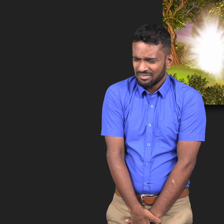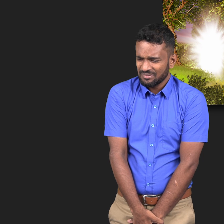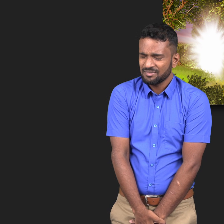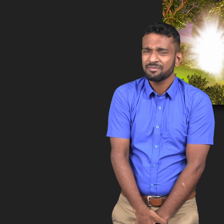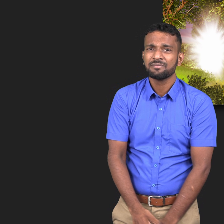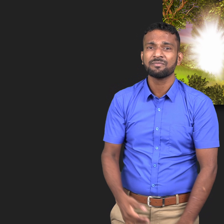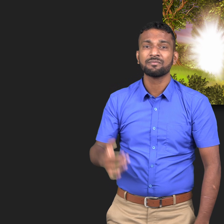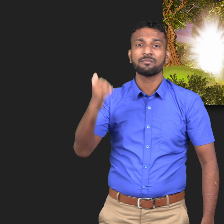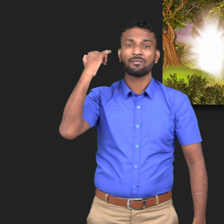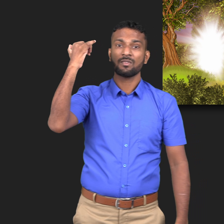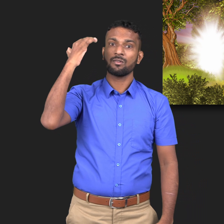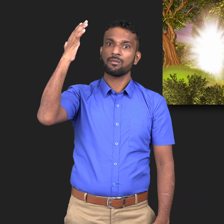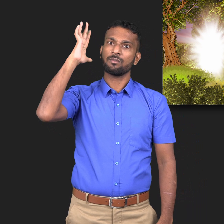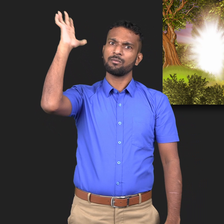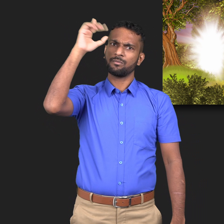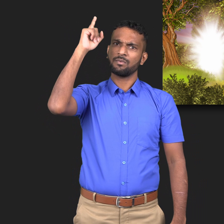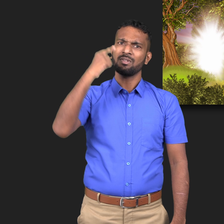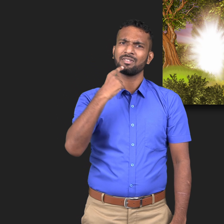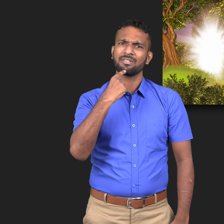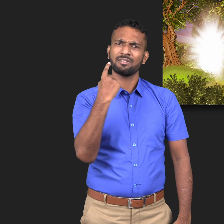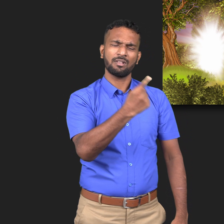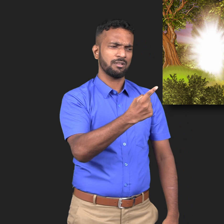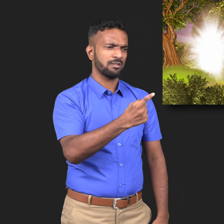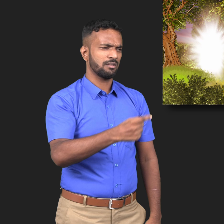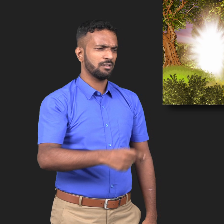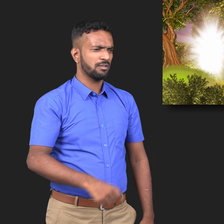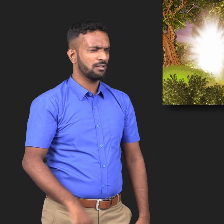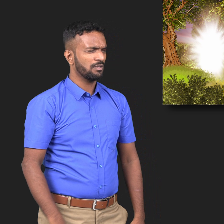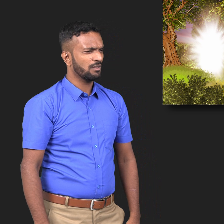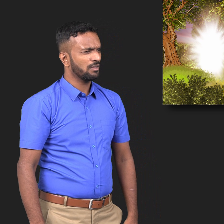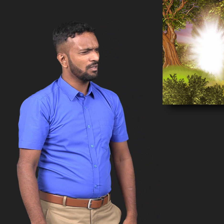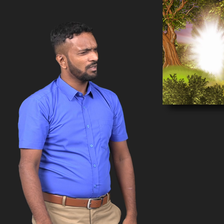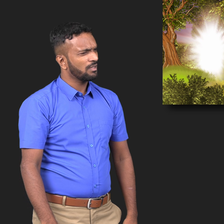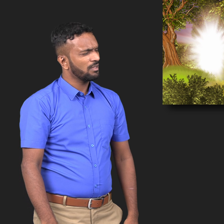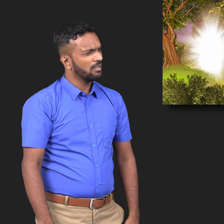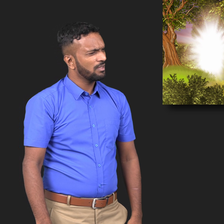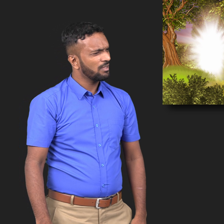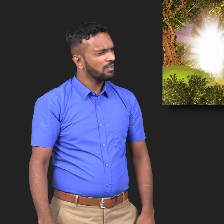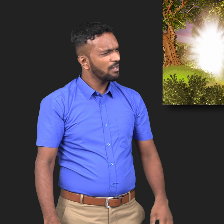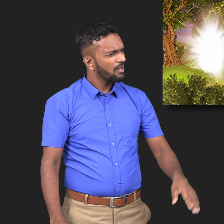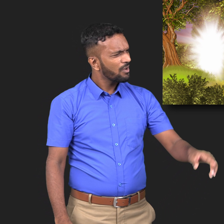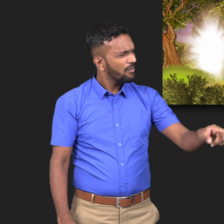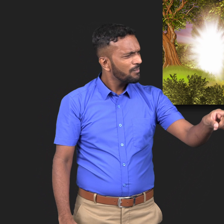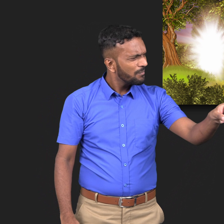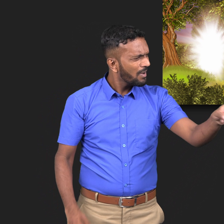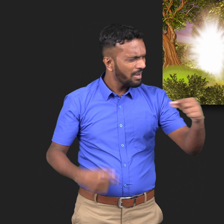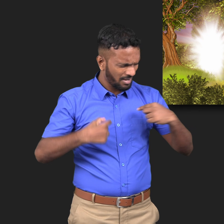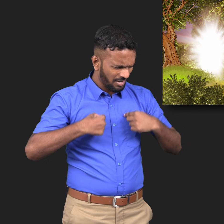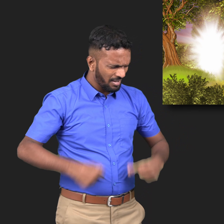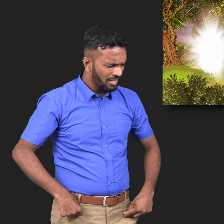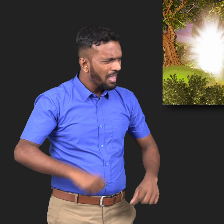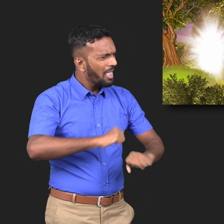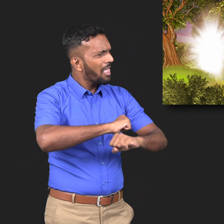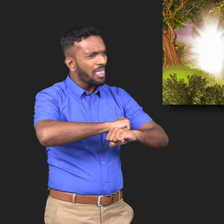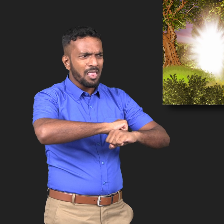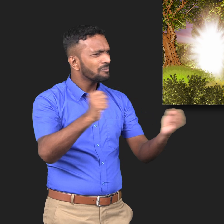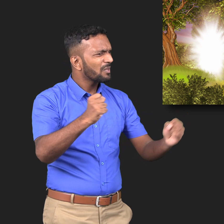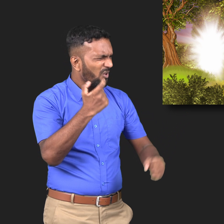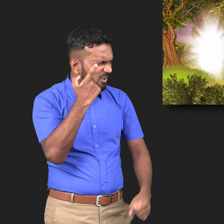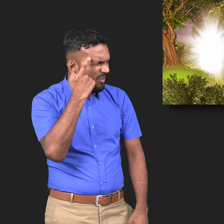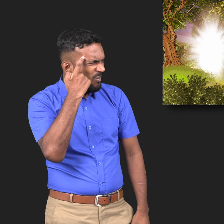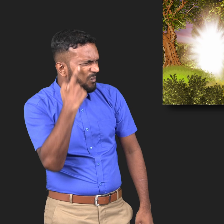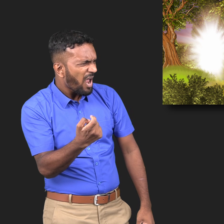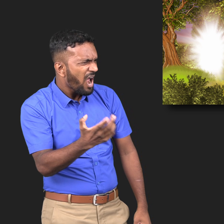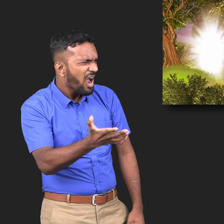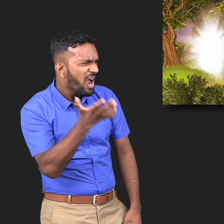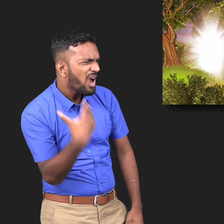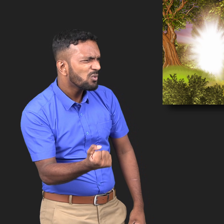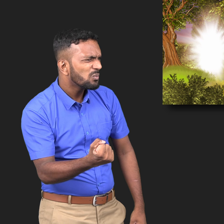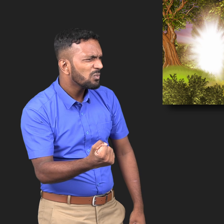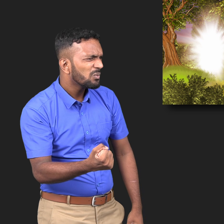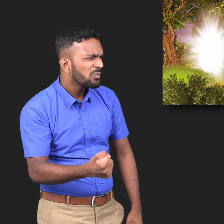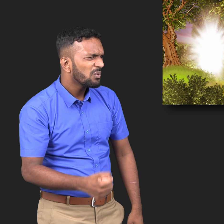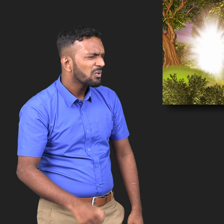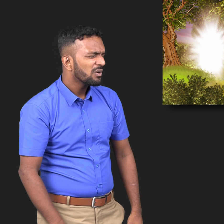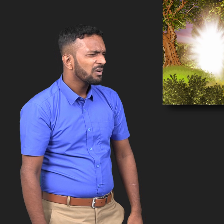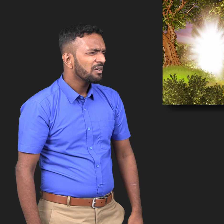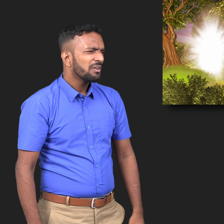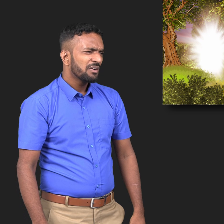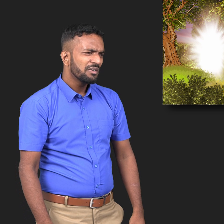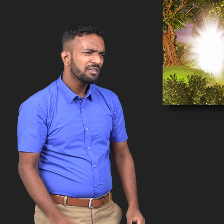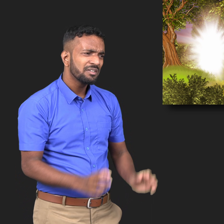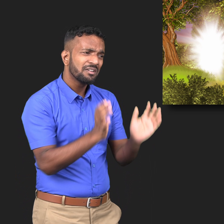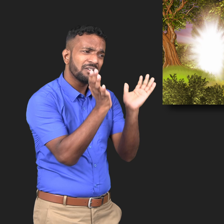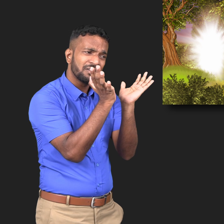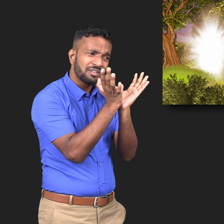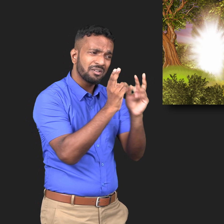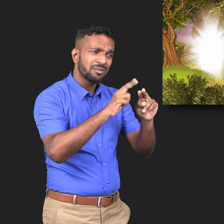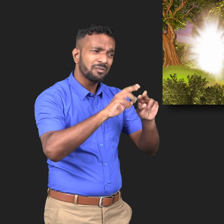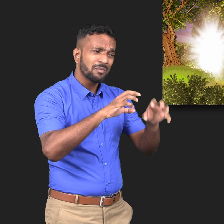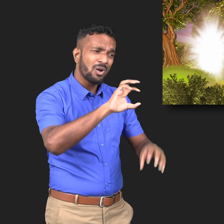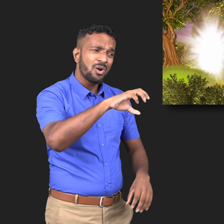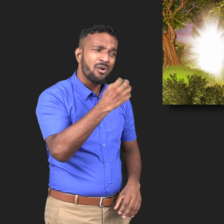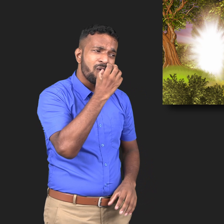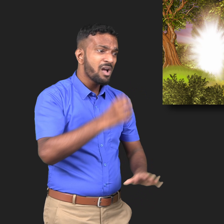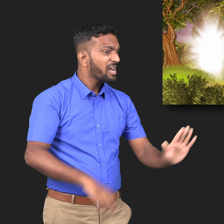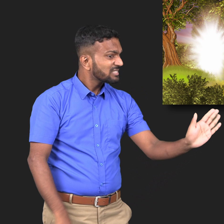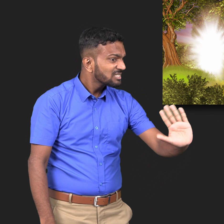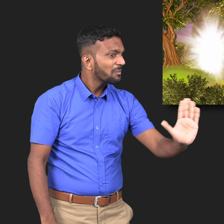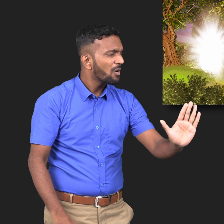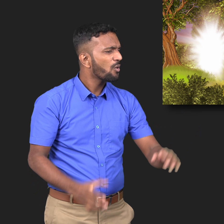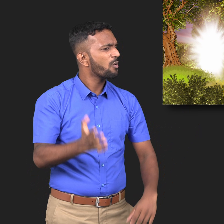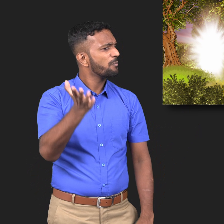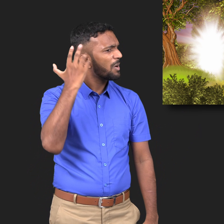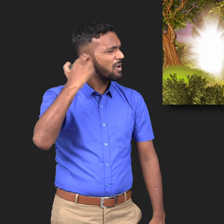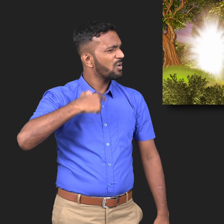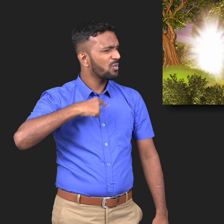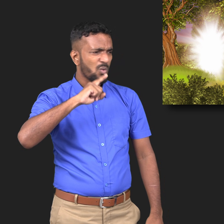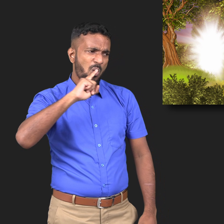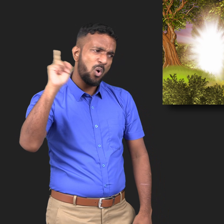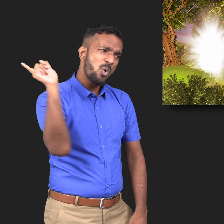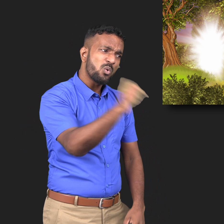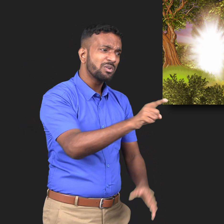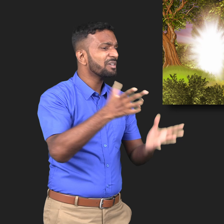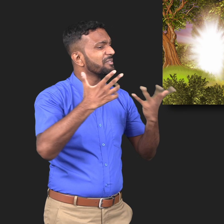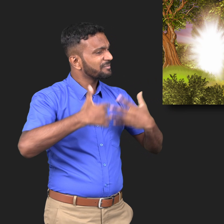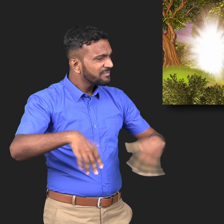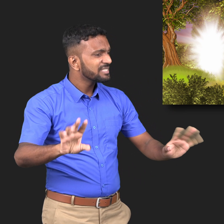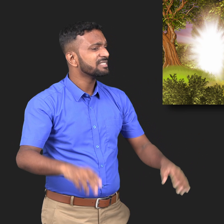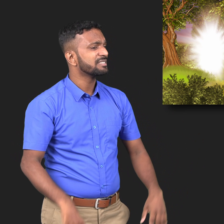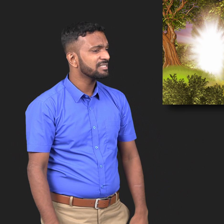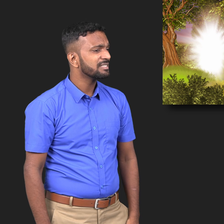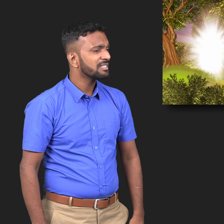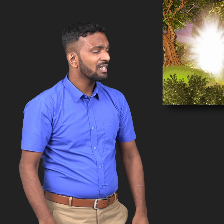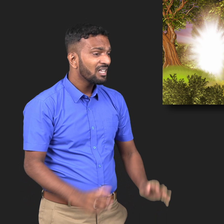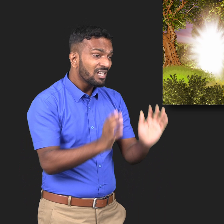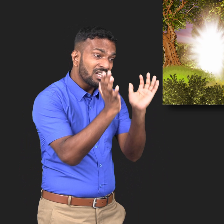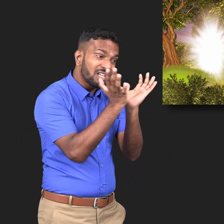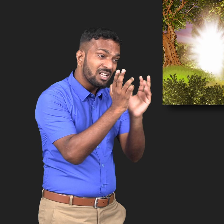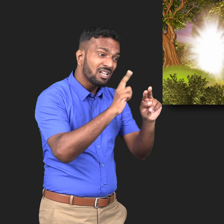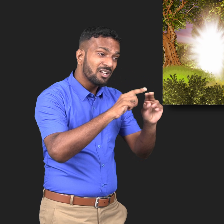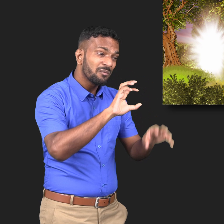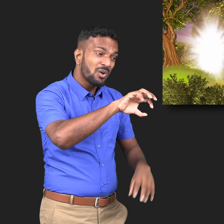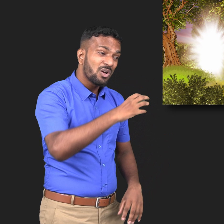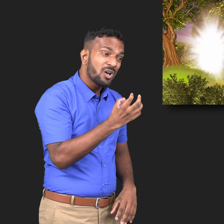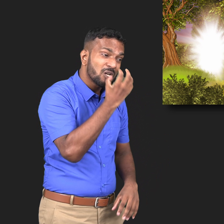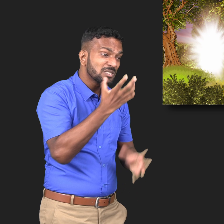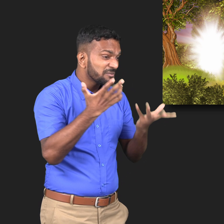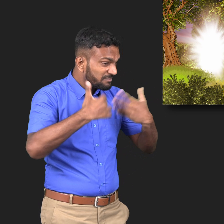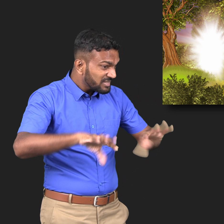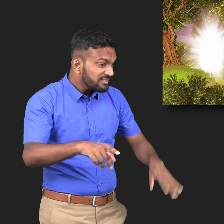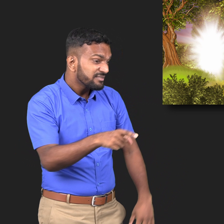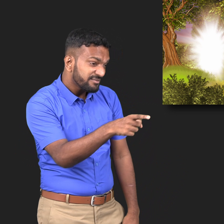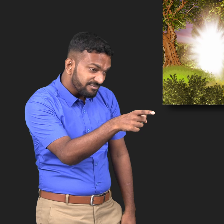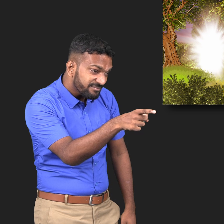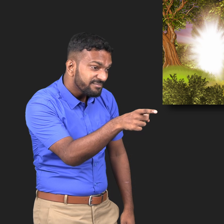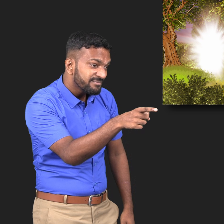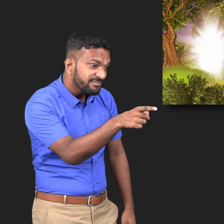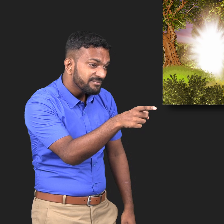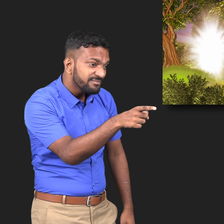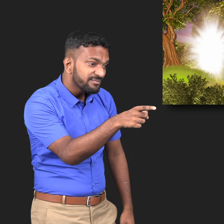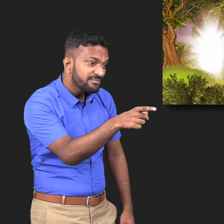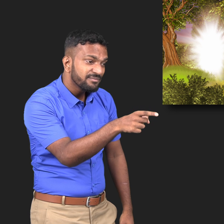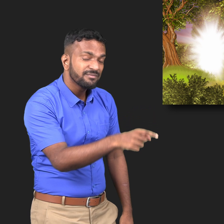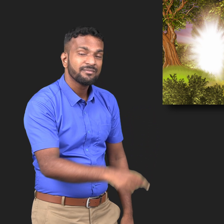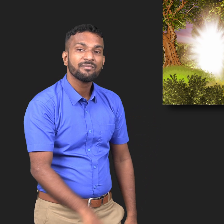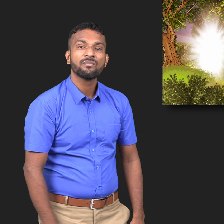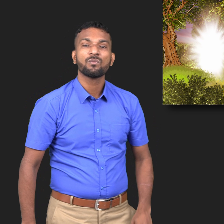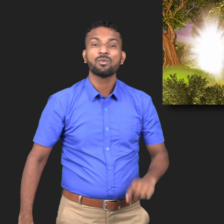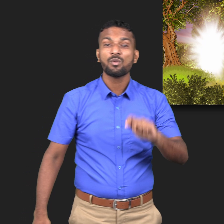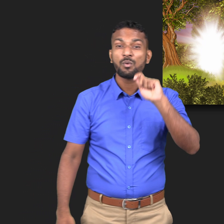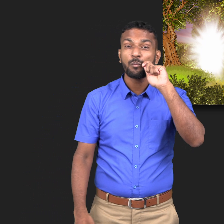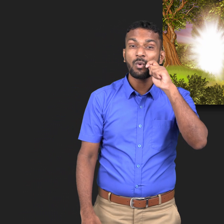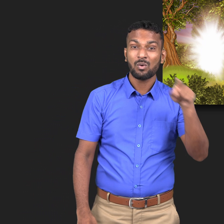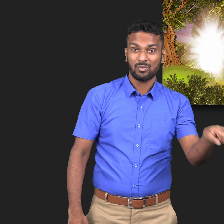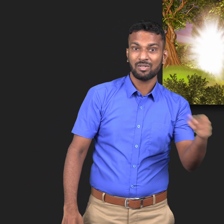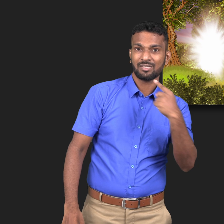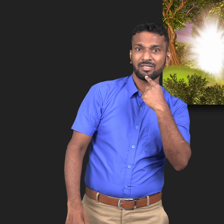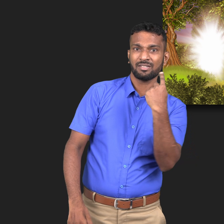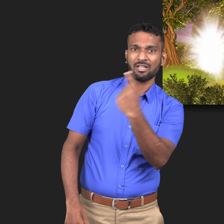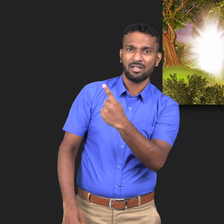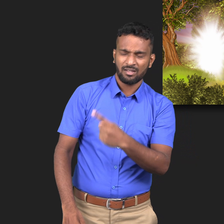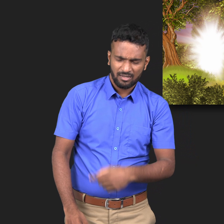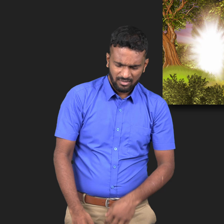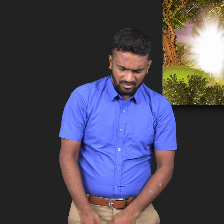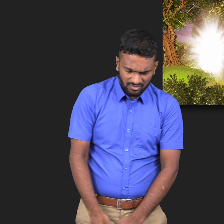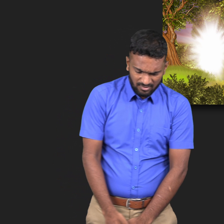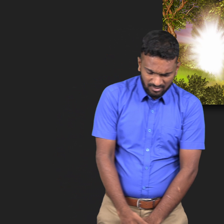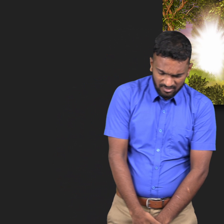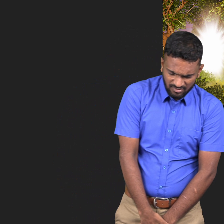“Who told you that you were naked?” asked the LORD God. “Have you eaten from the tree of which I commanded you not to eat?”